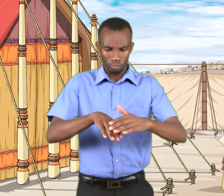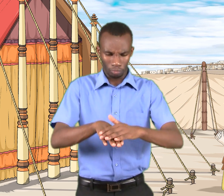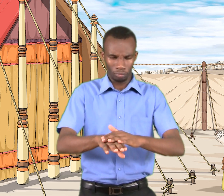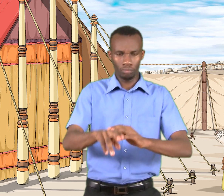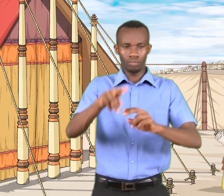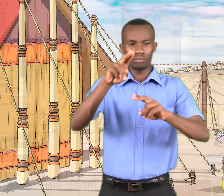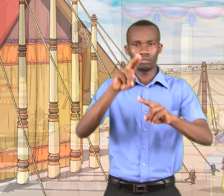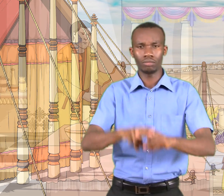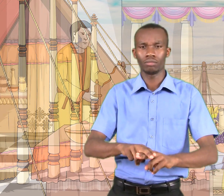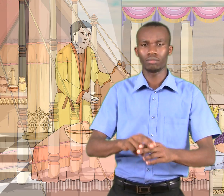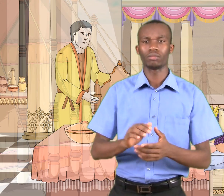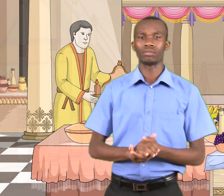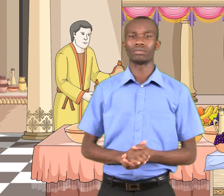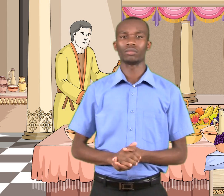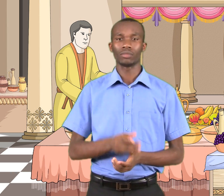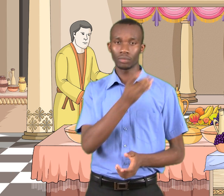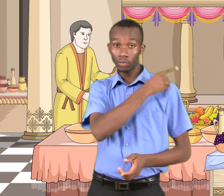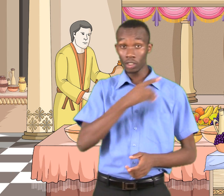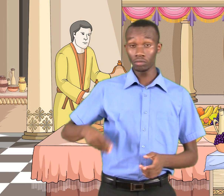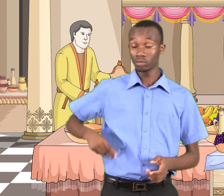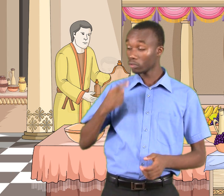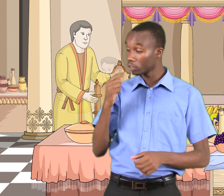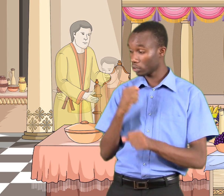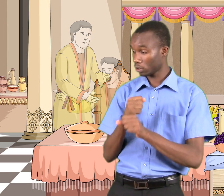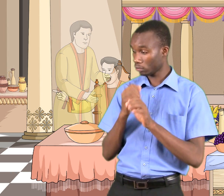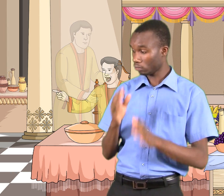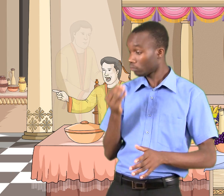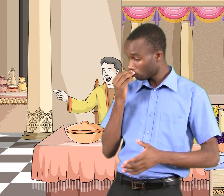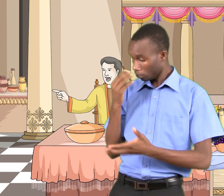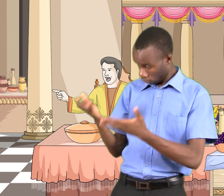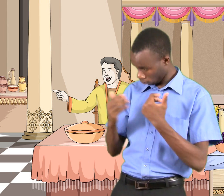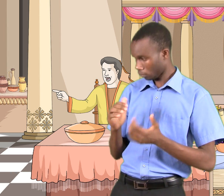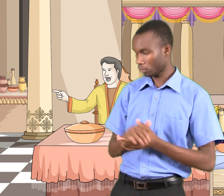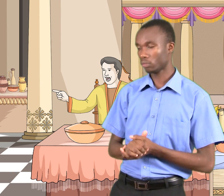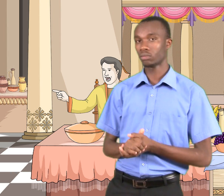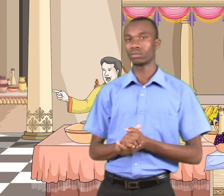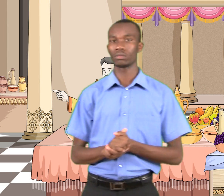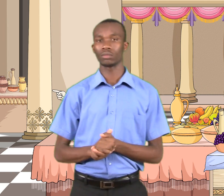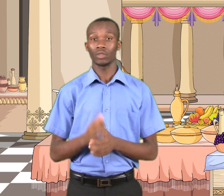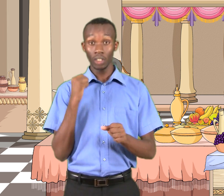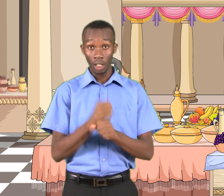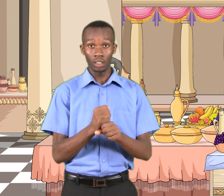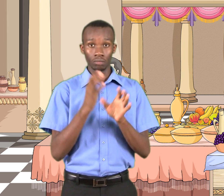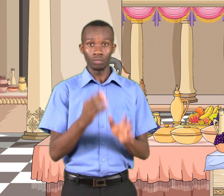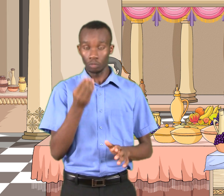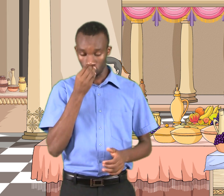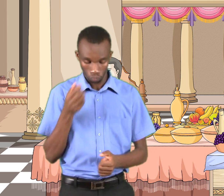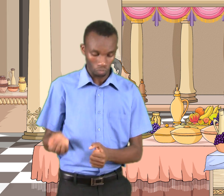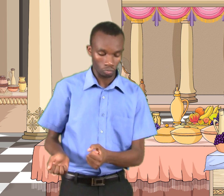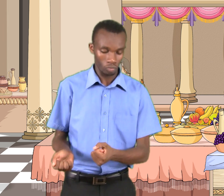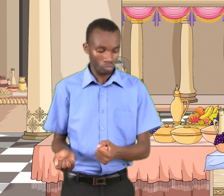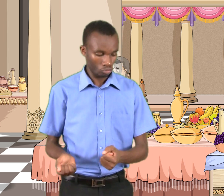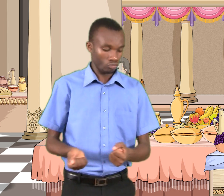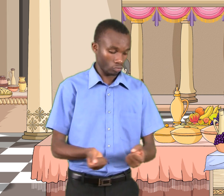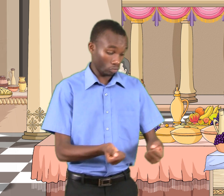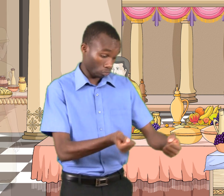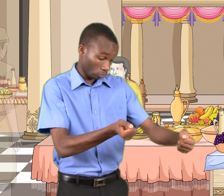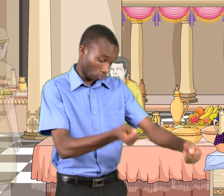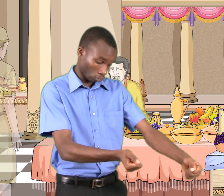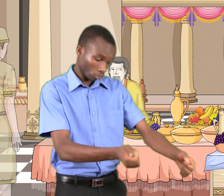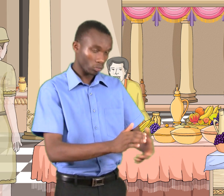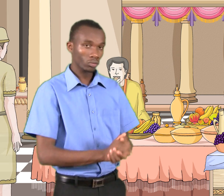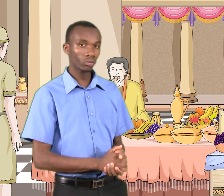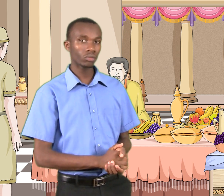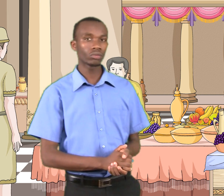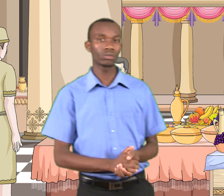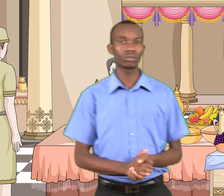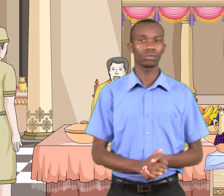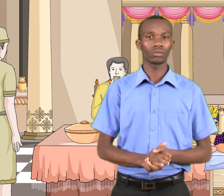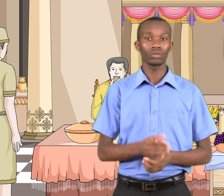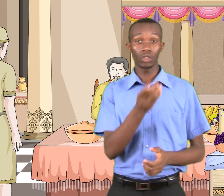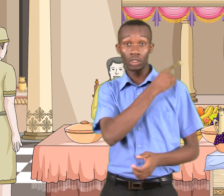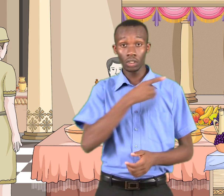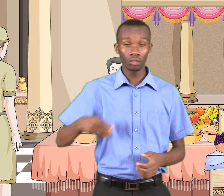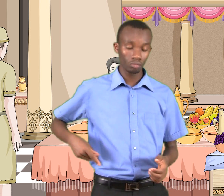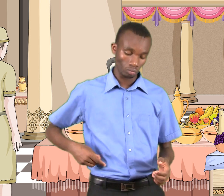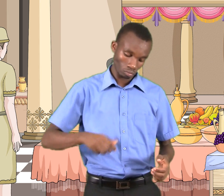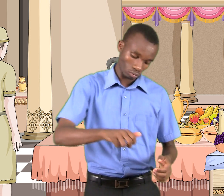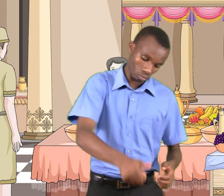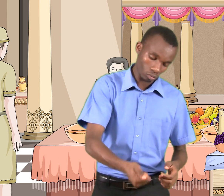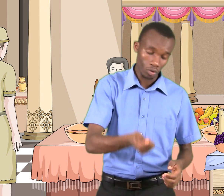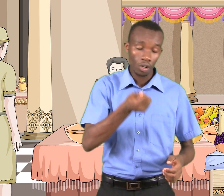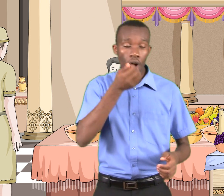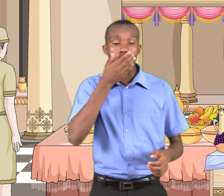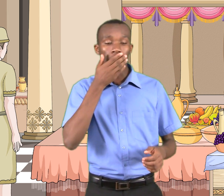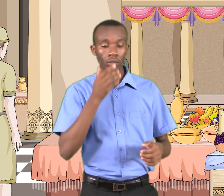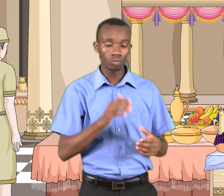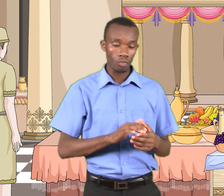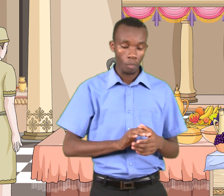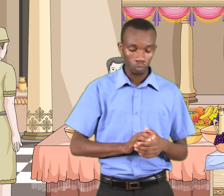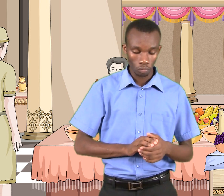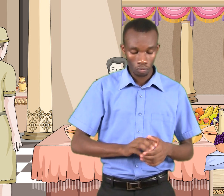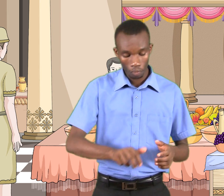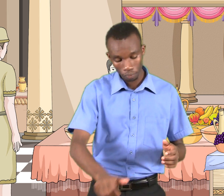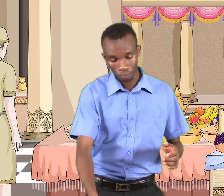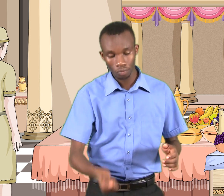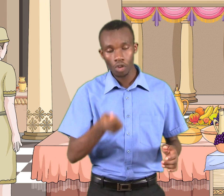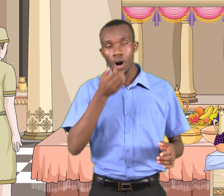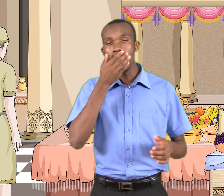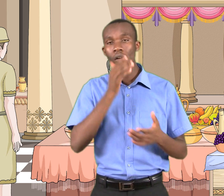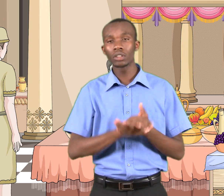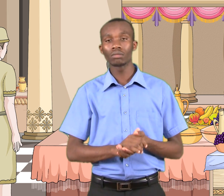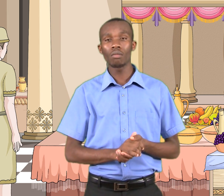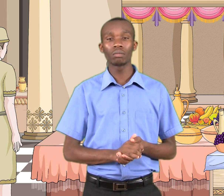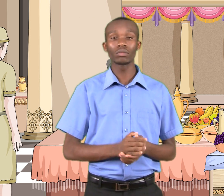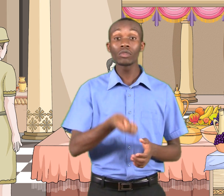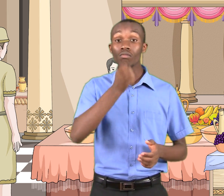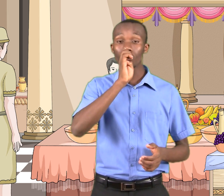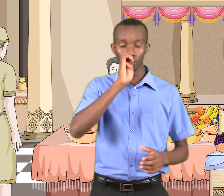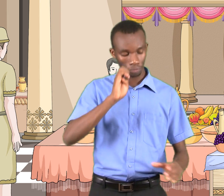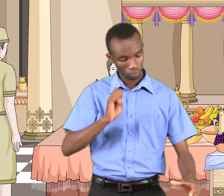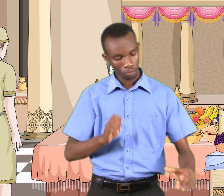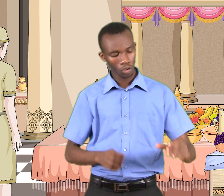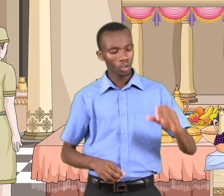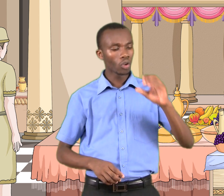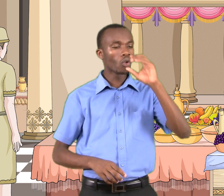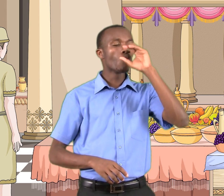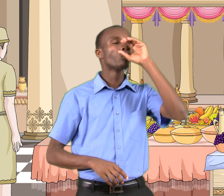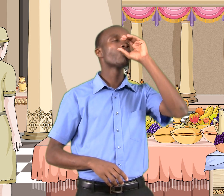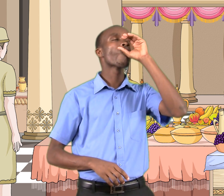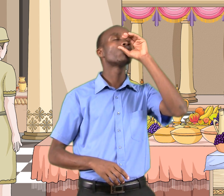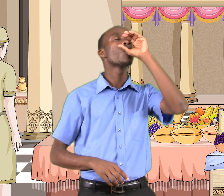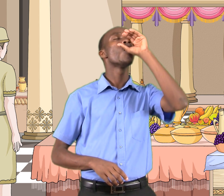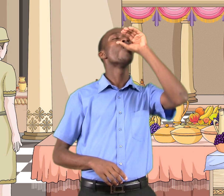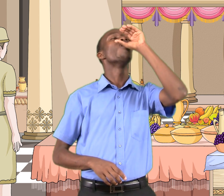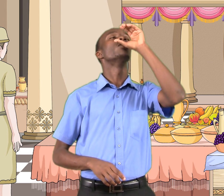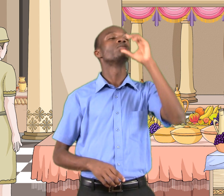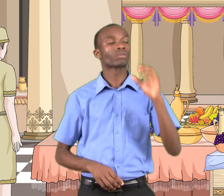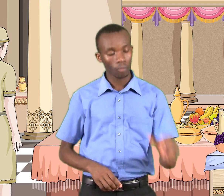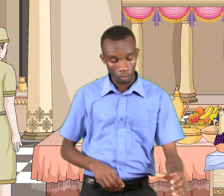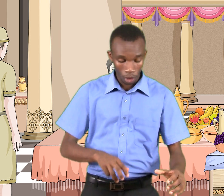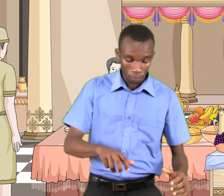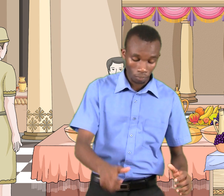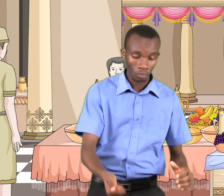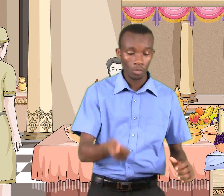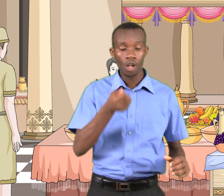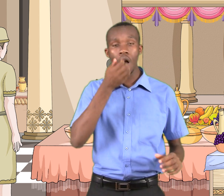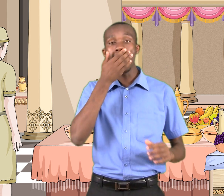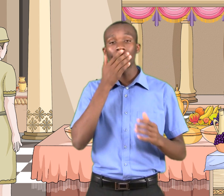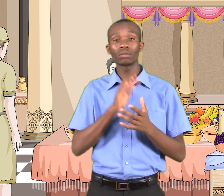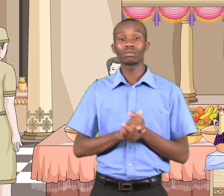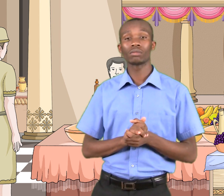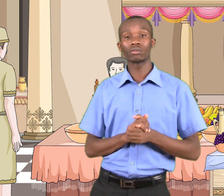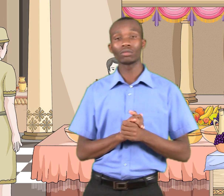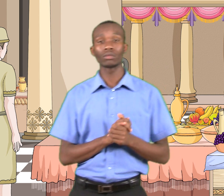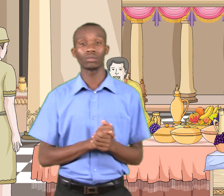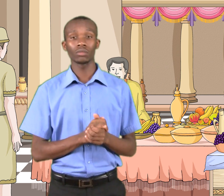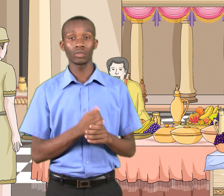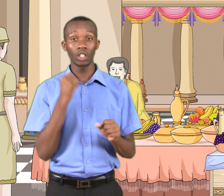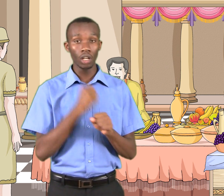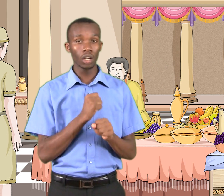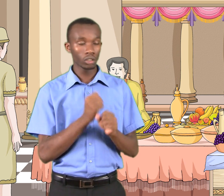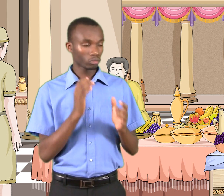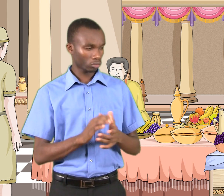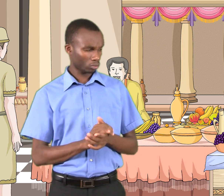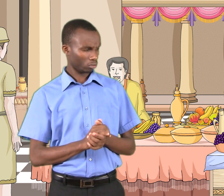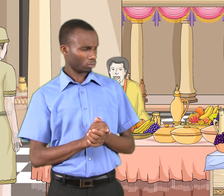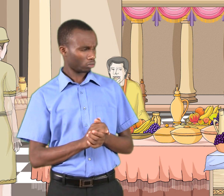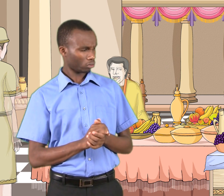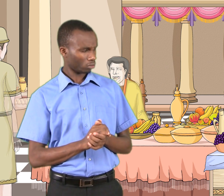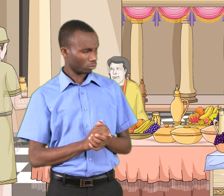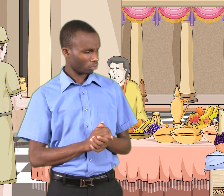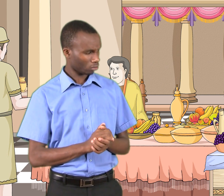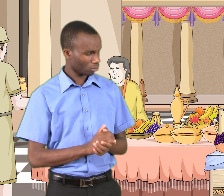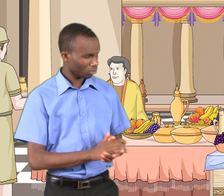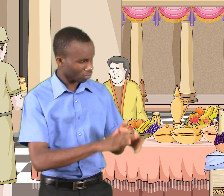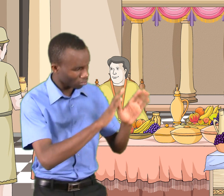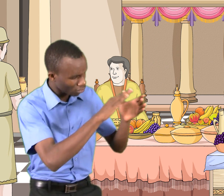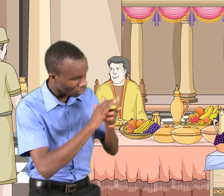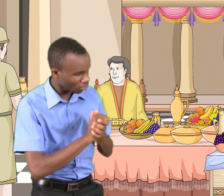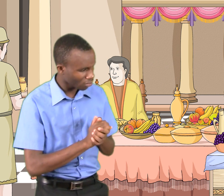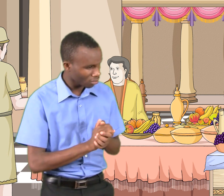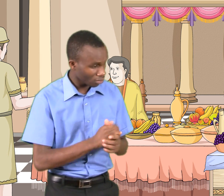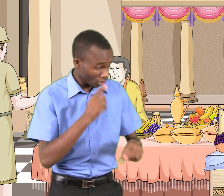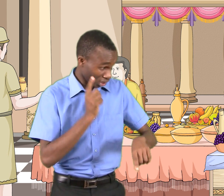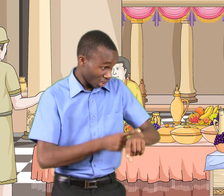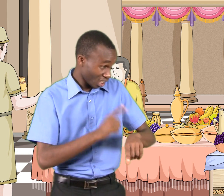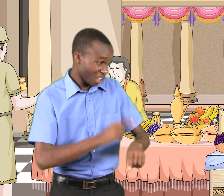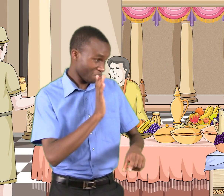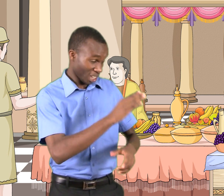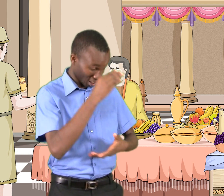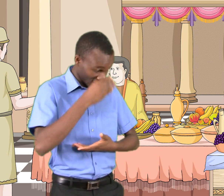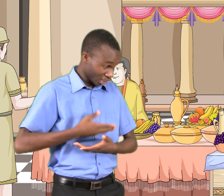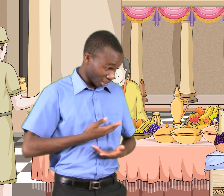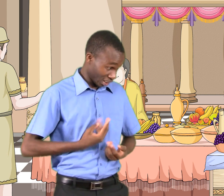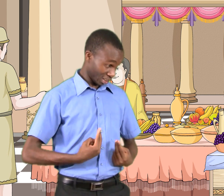Then he went to his own house, and at his request they set food before him, and he ate. “What is this you have done?”